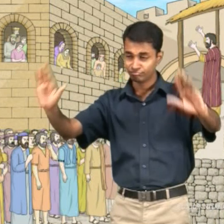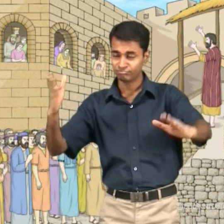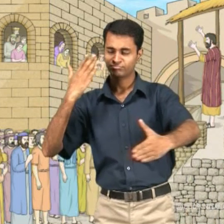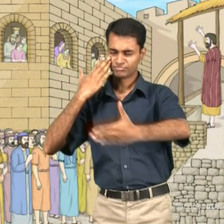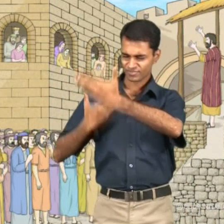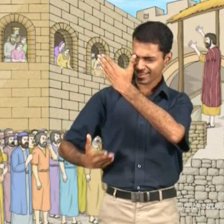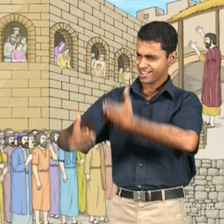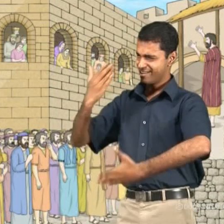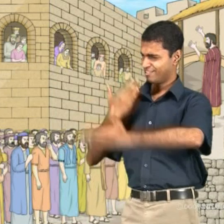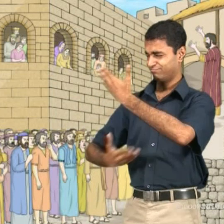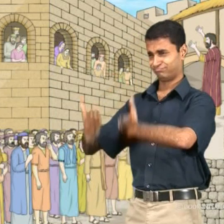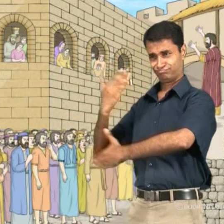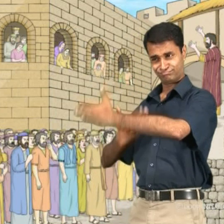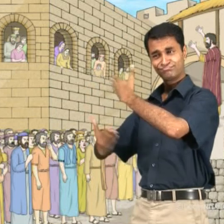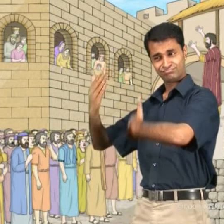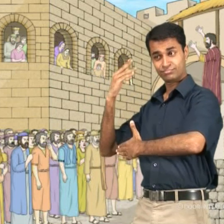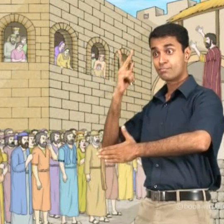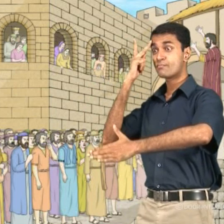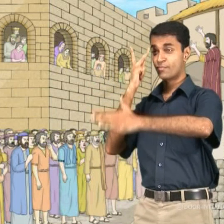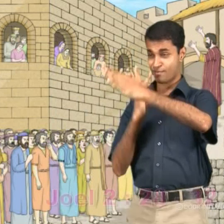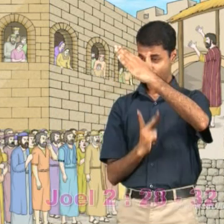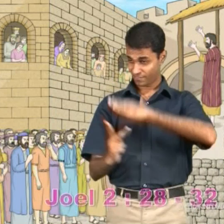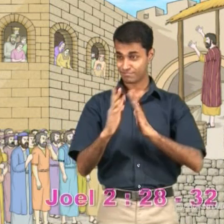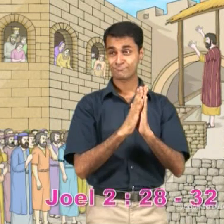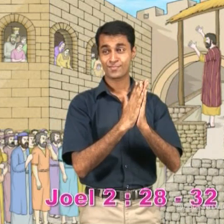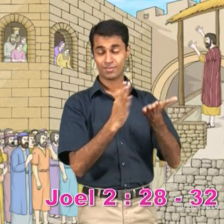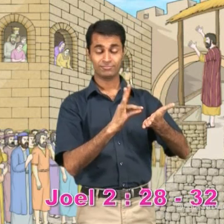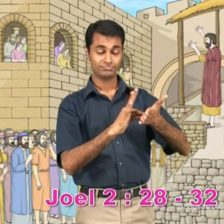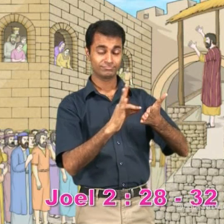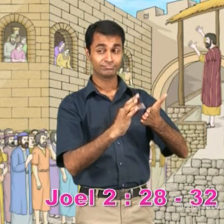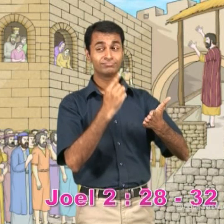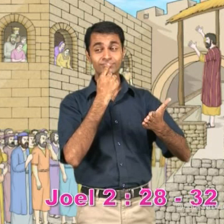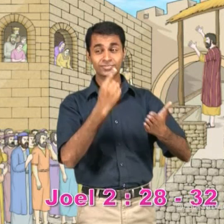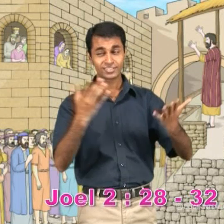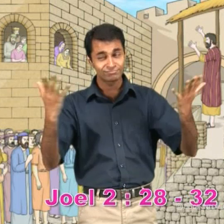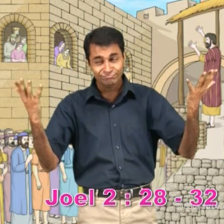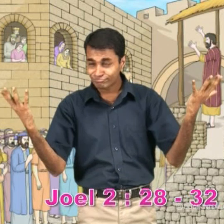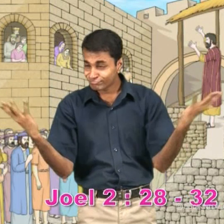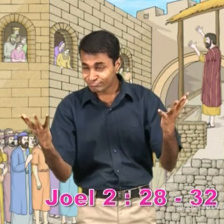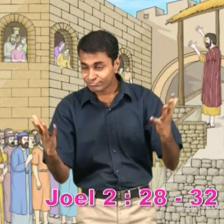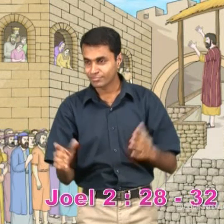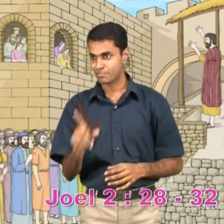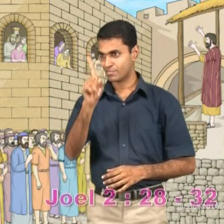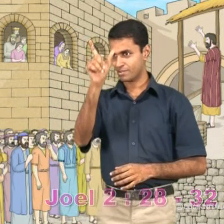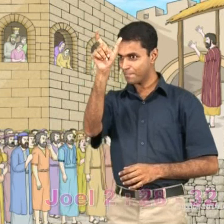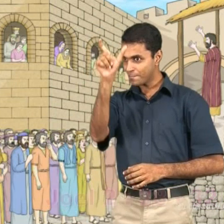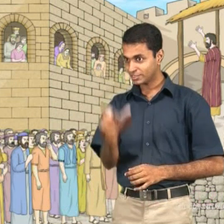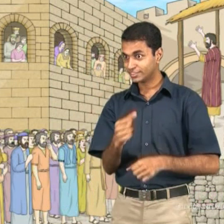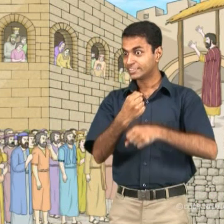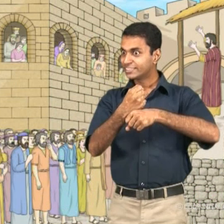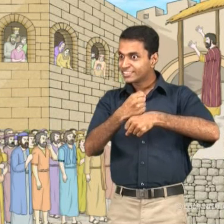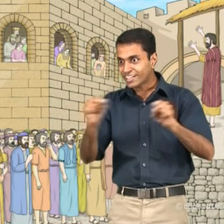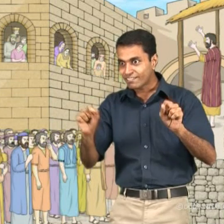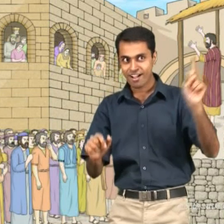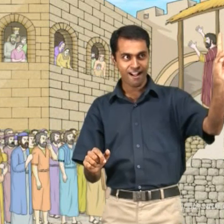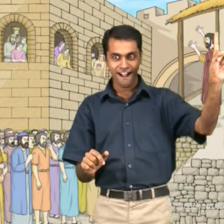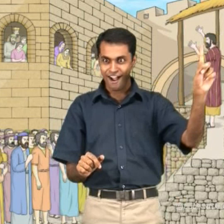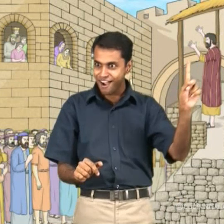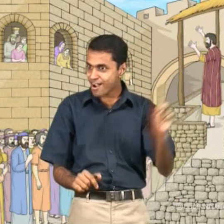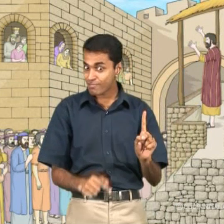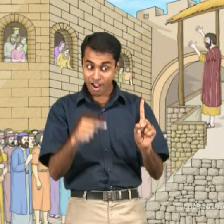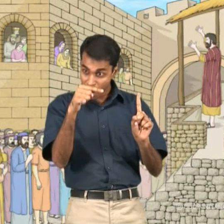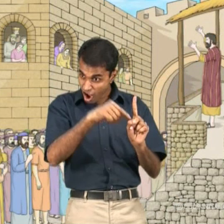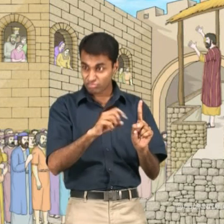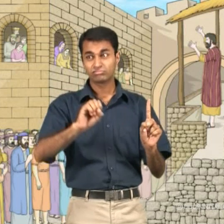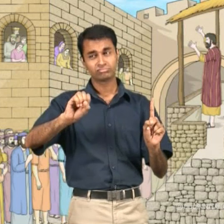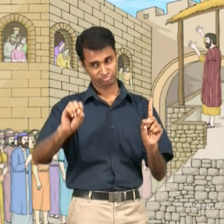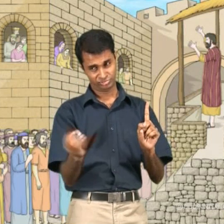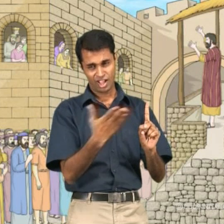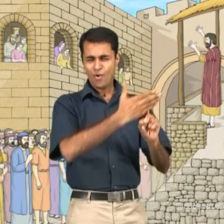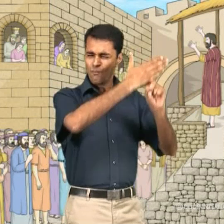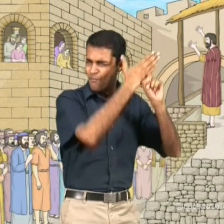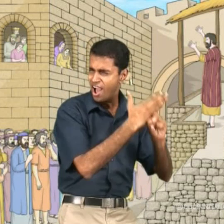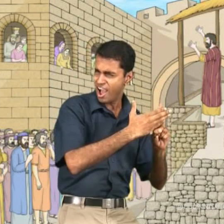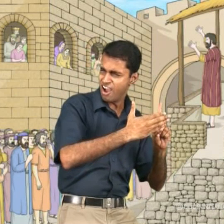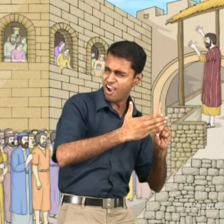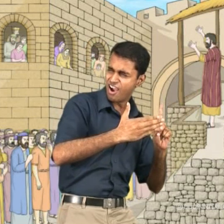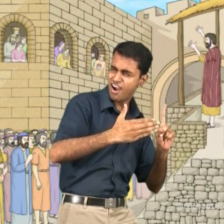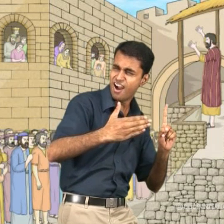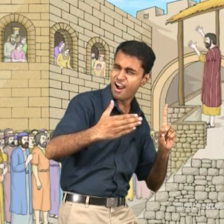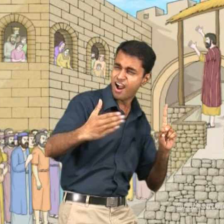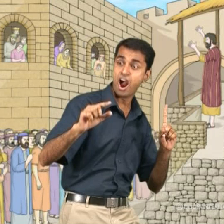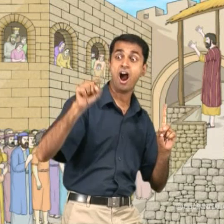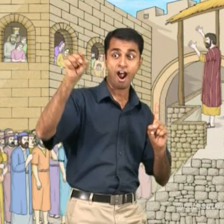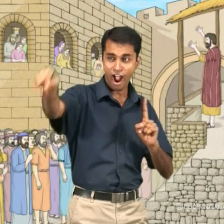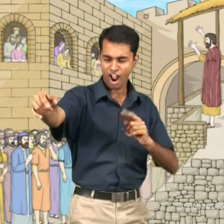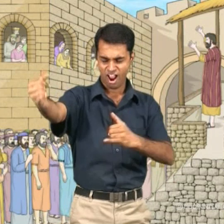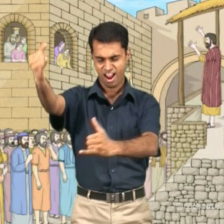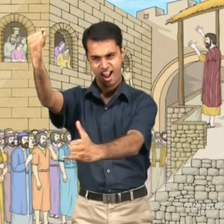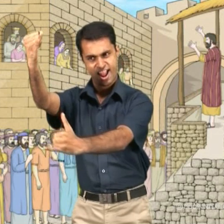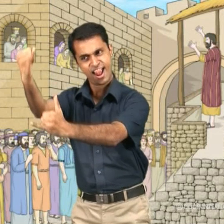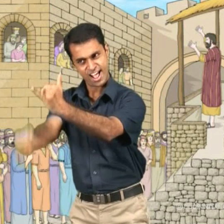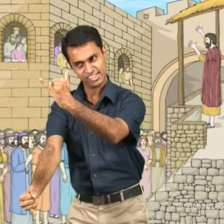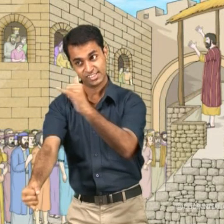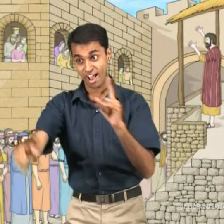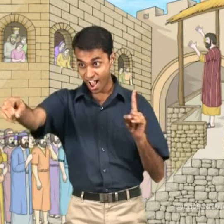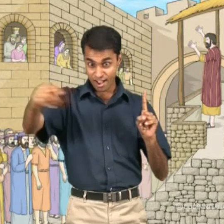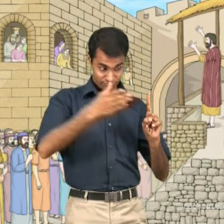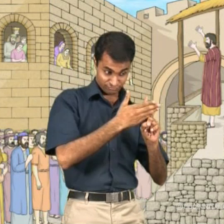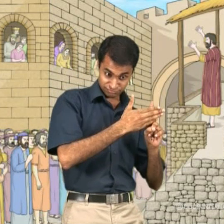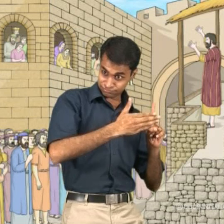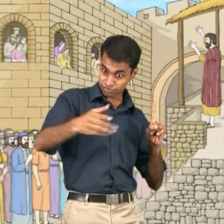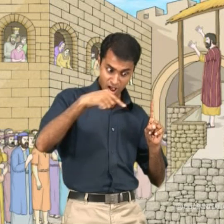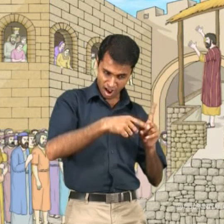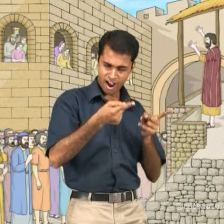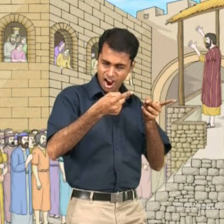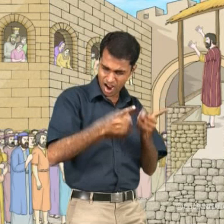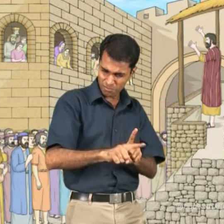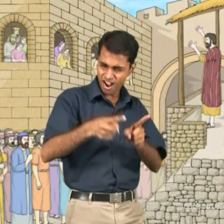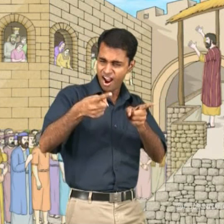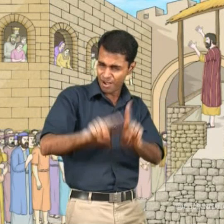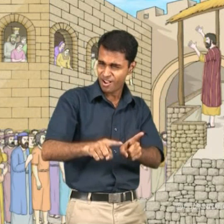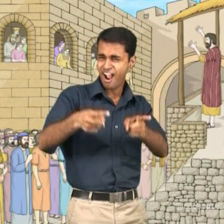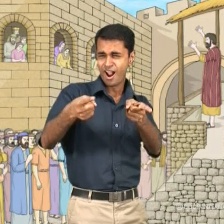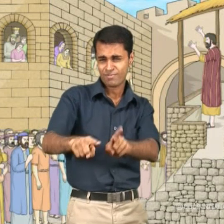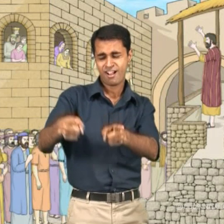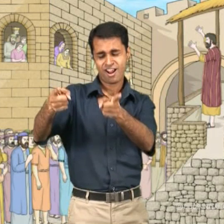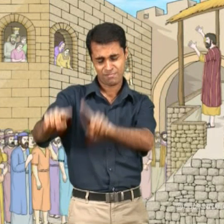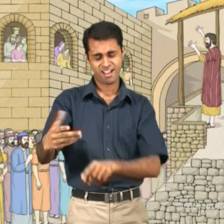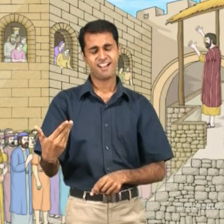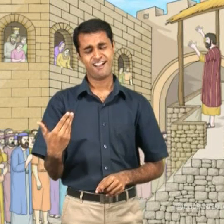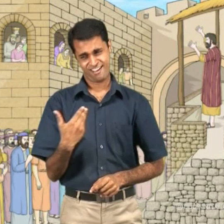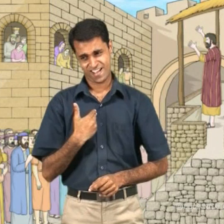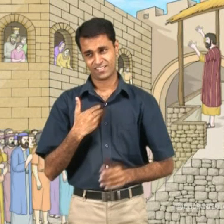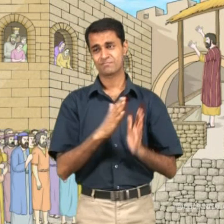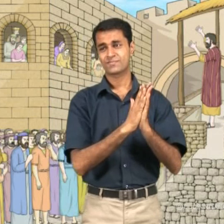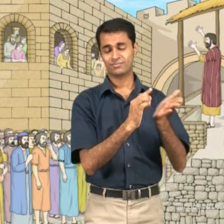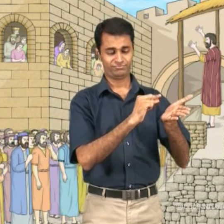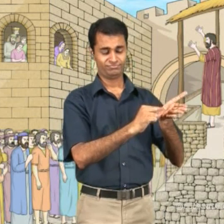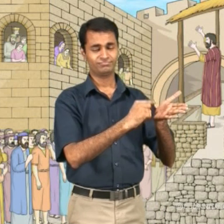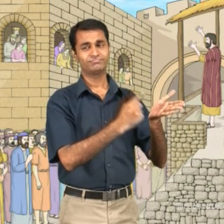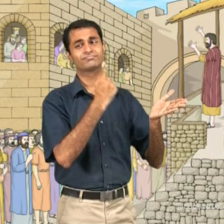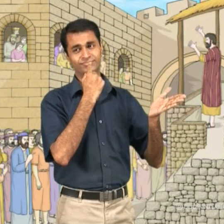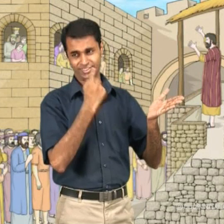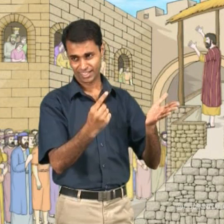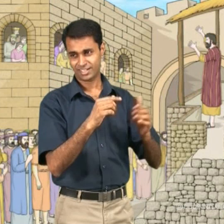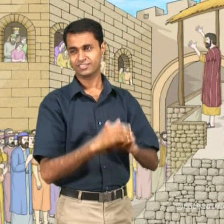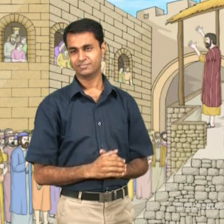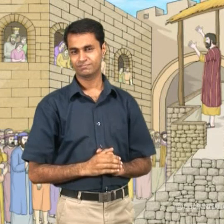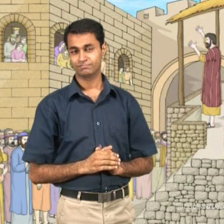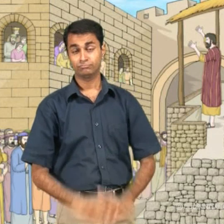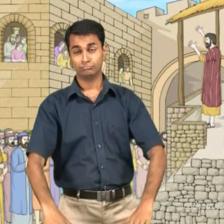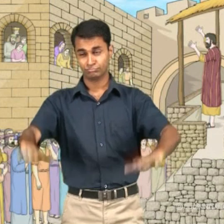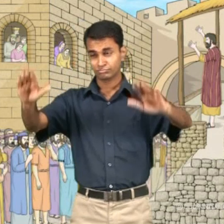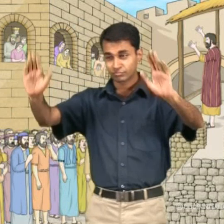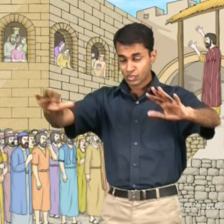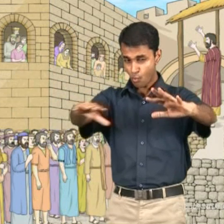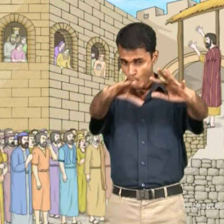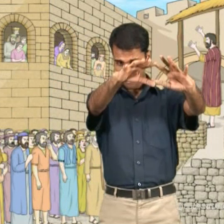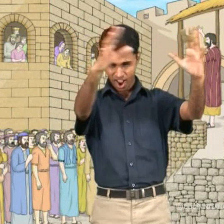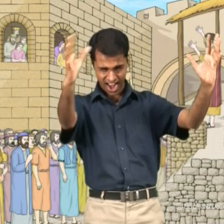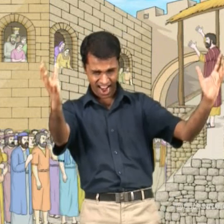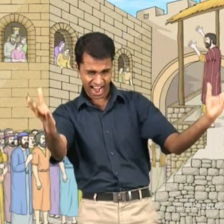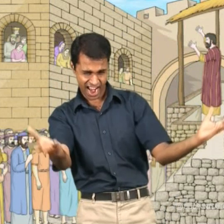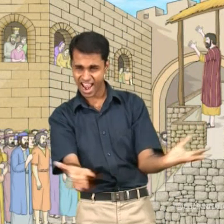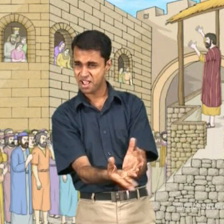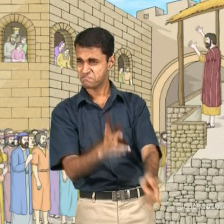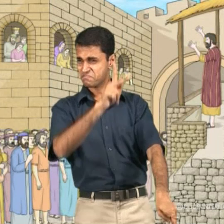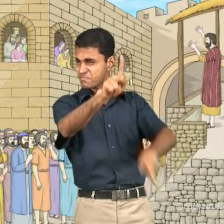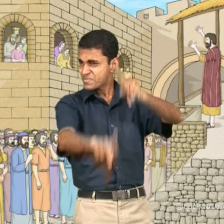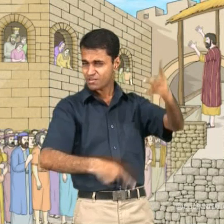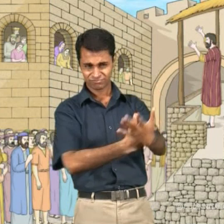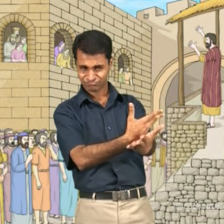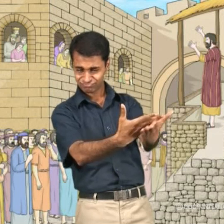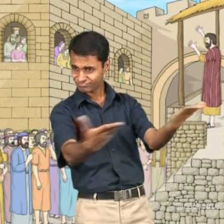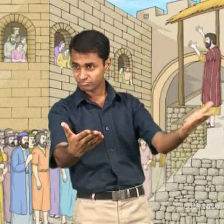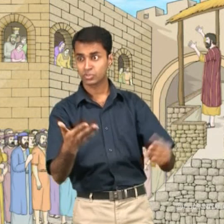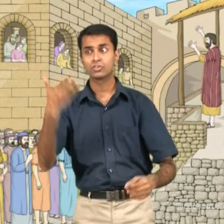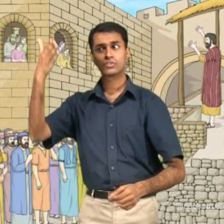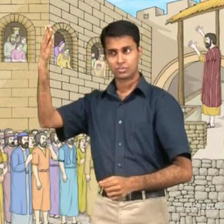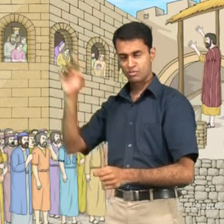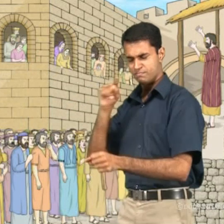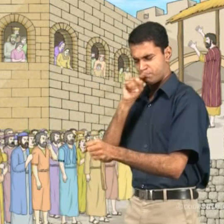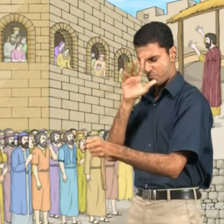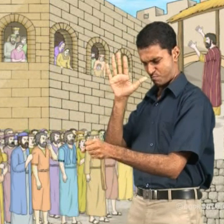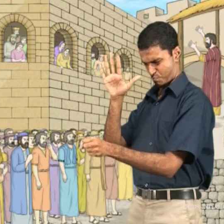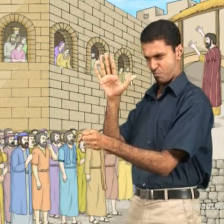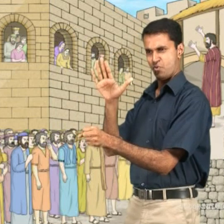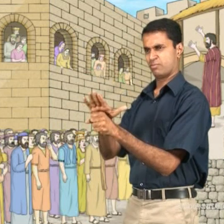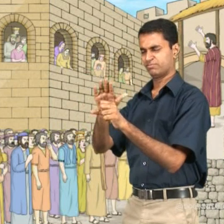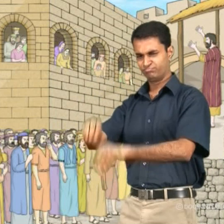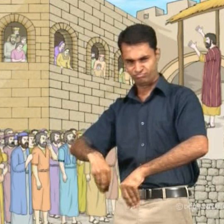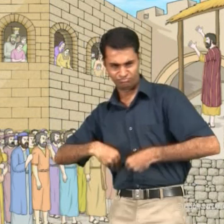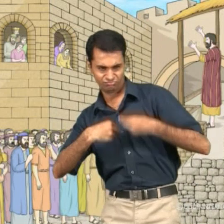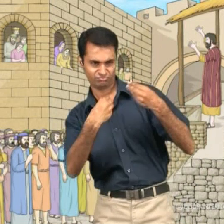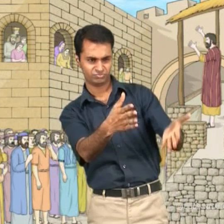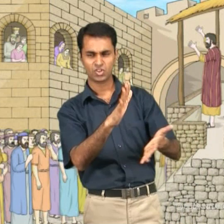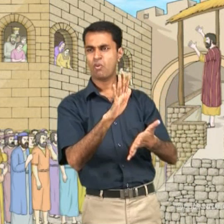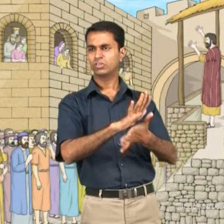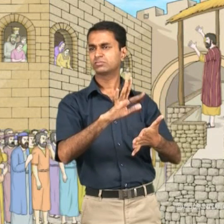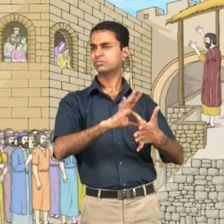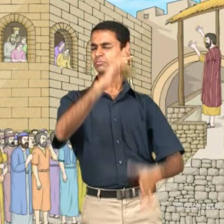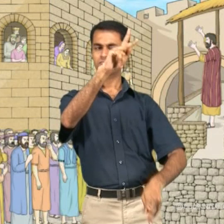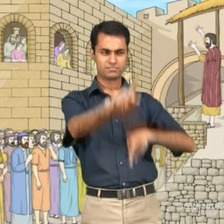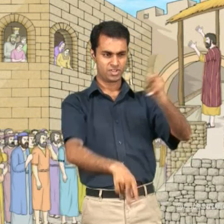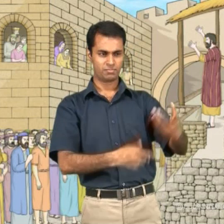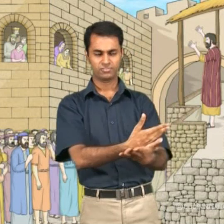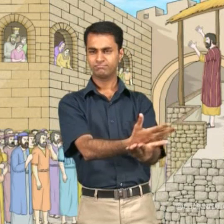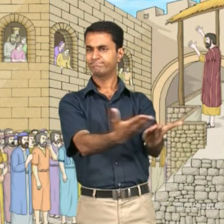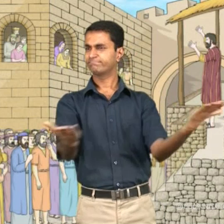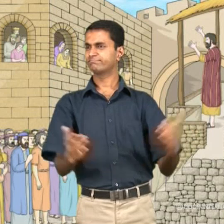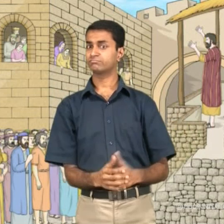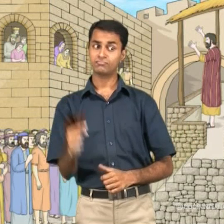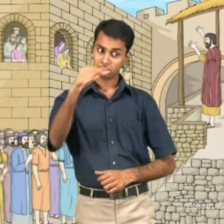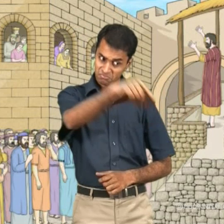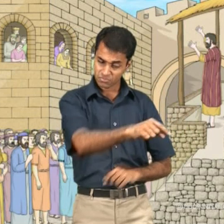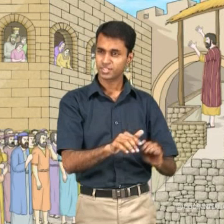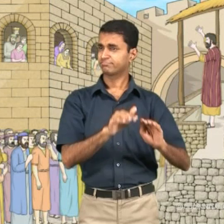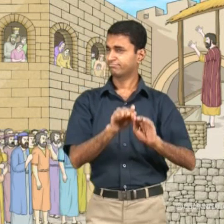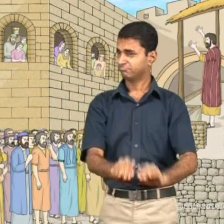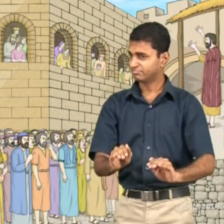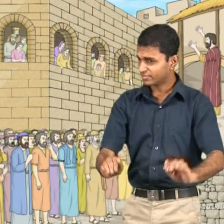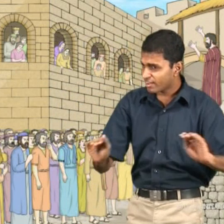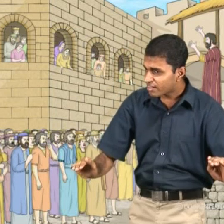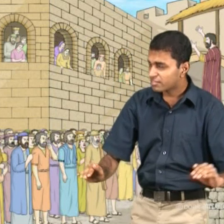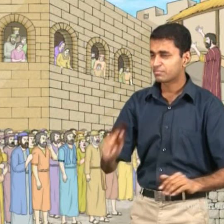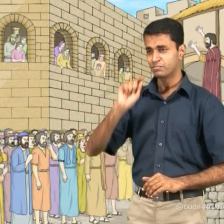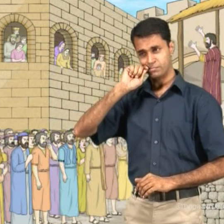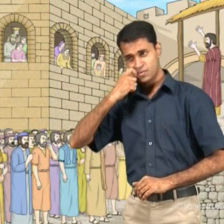No, this is what was spoken by the prophet Joel: ‘In the last days, God says, I will pour out My Spirit on all people.